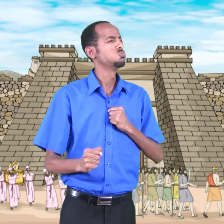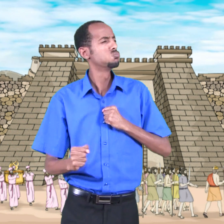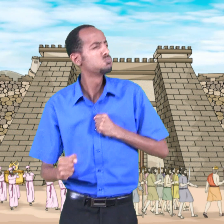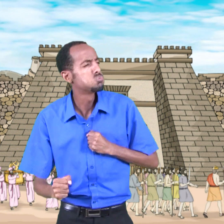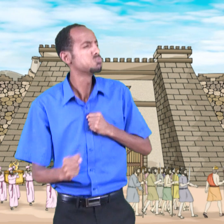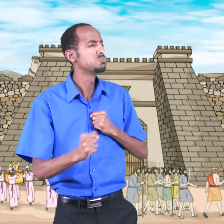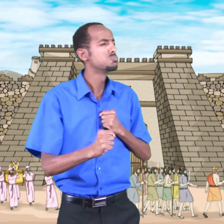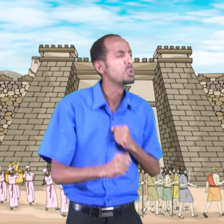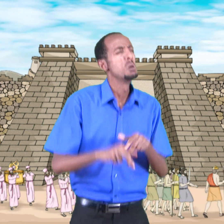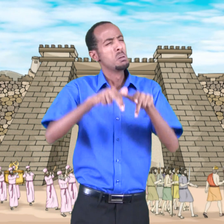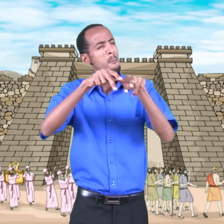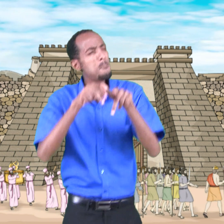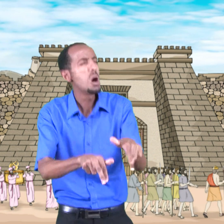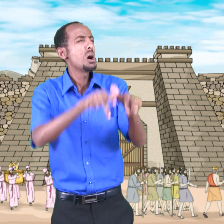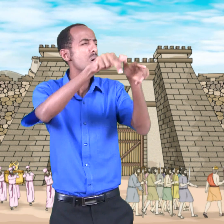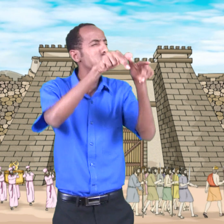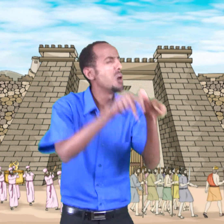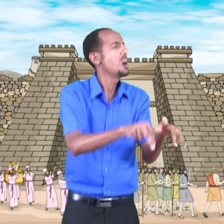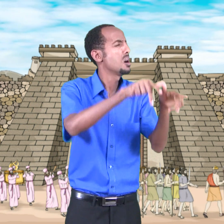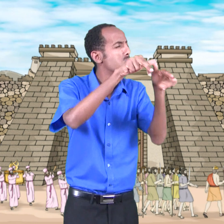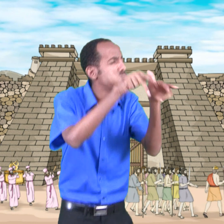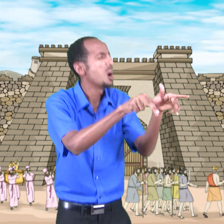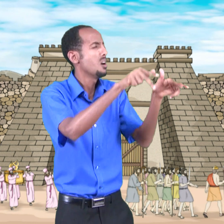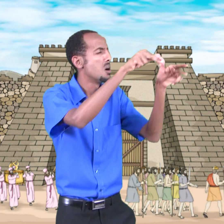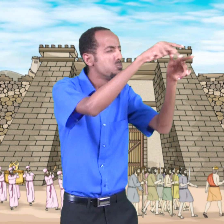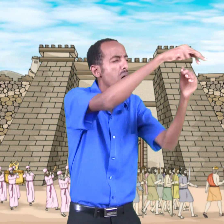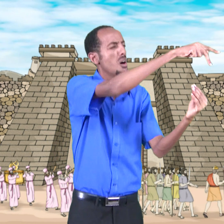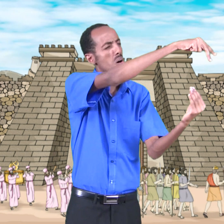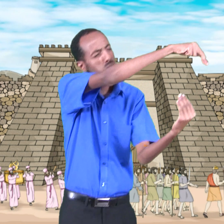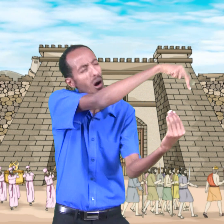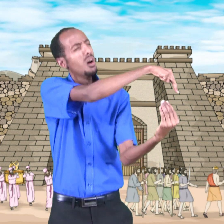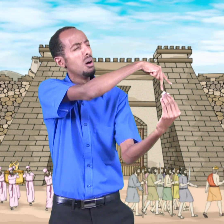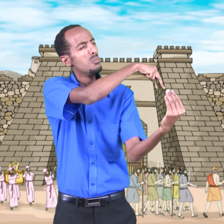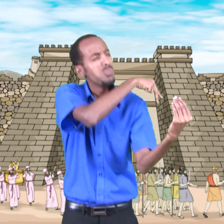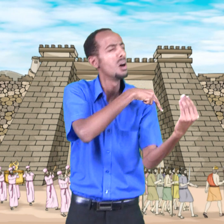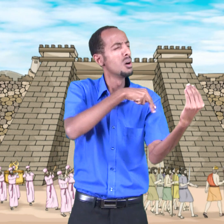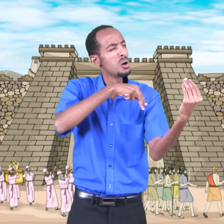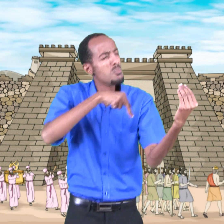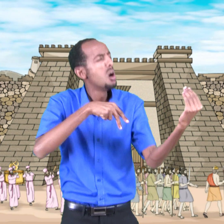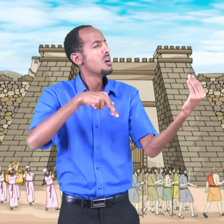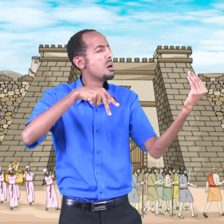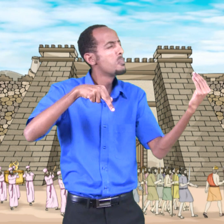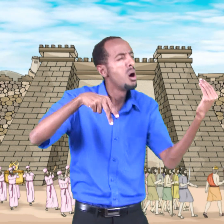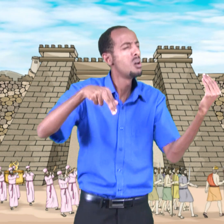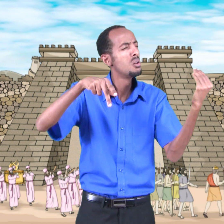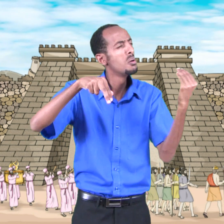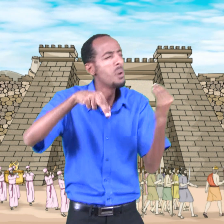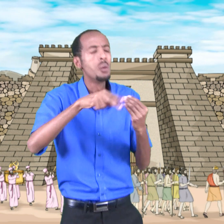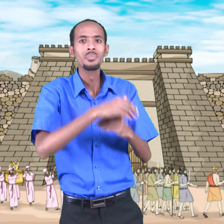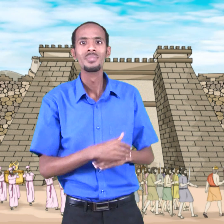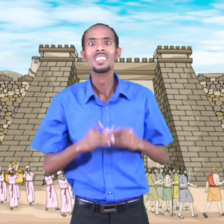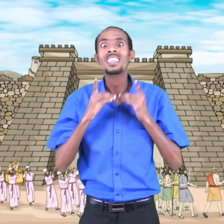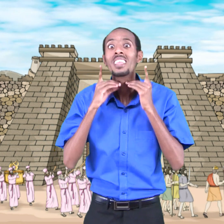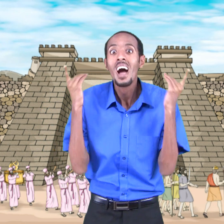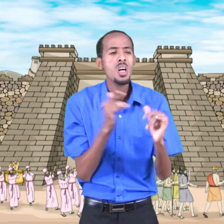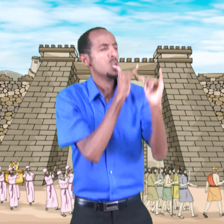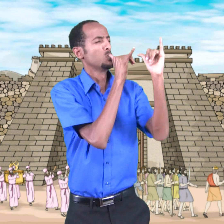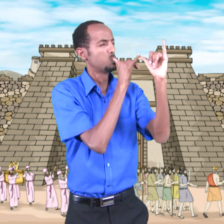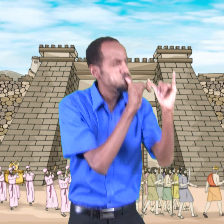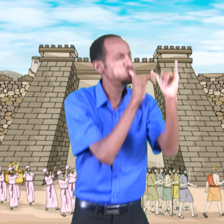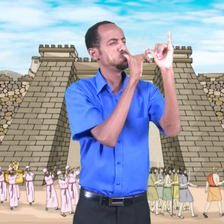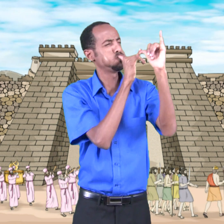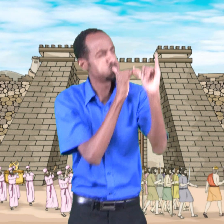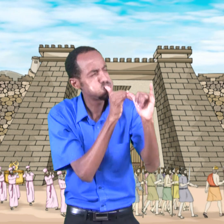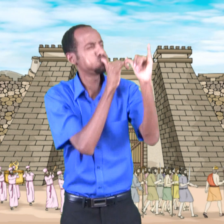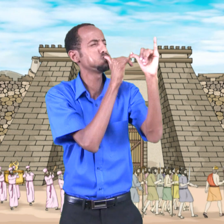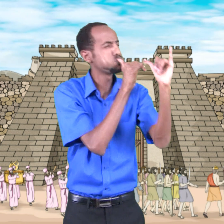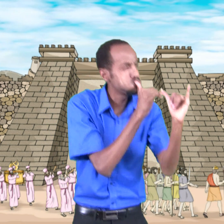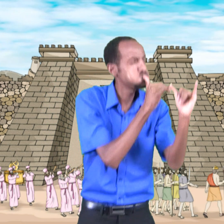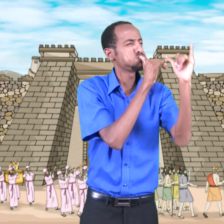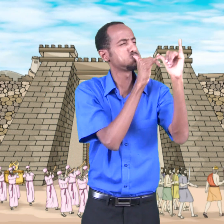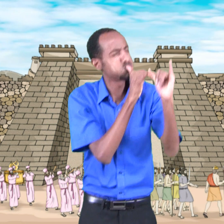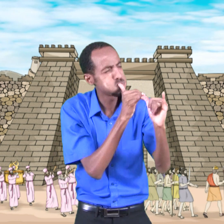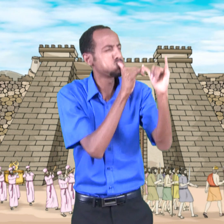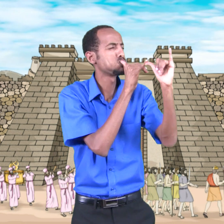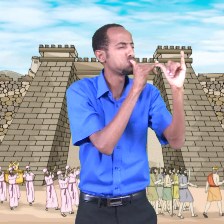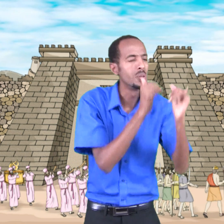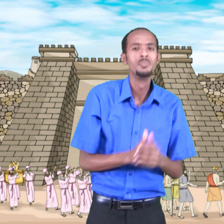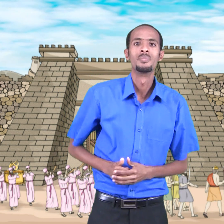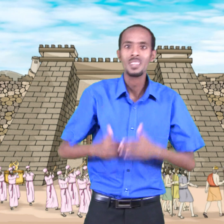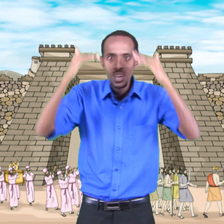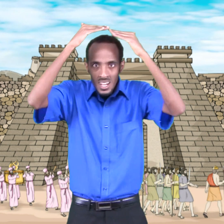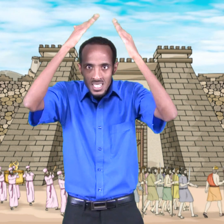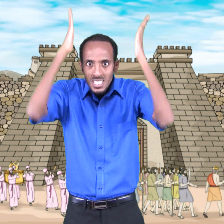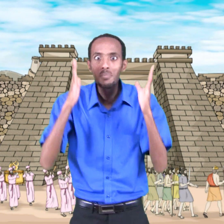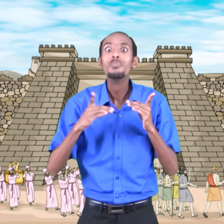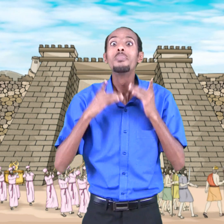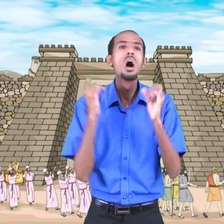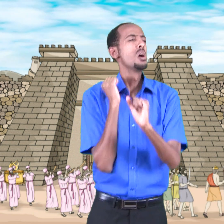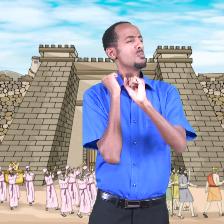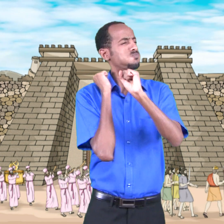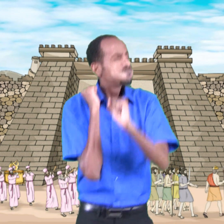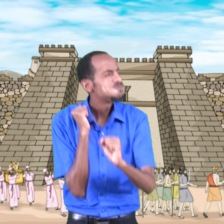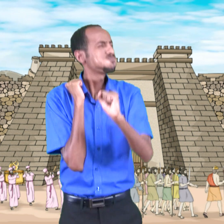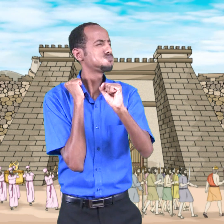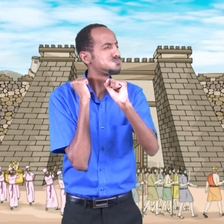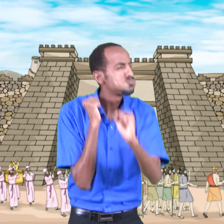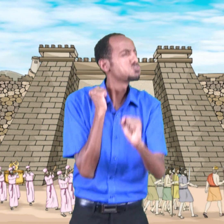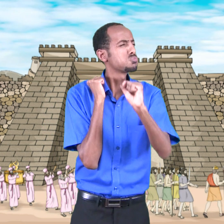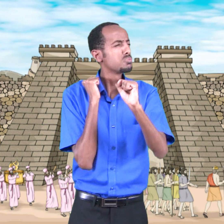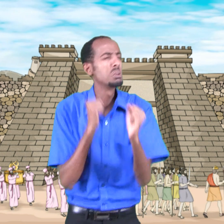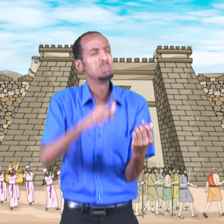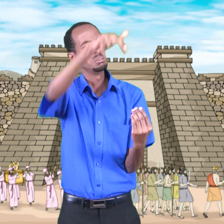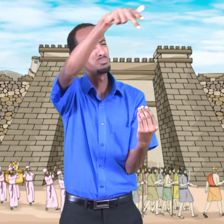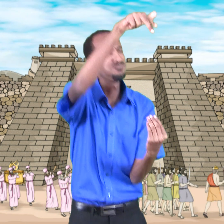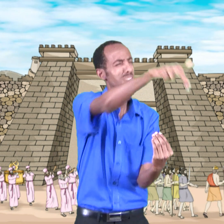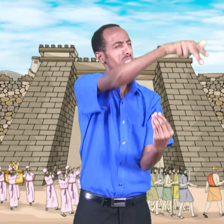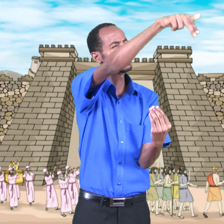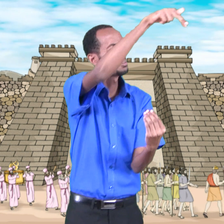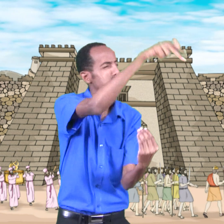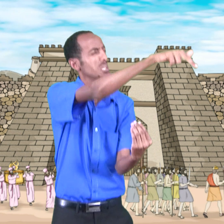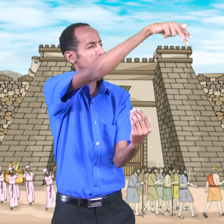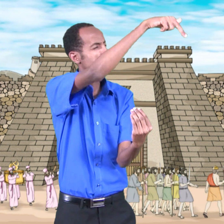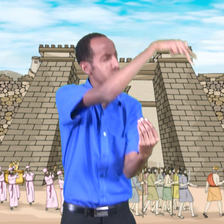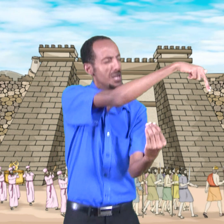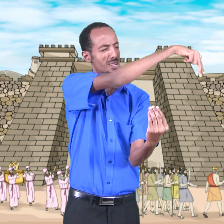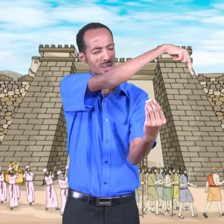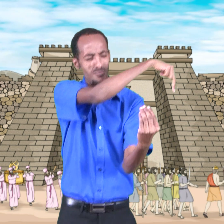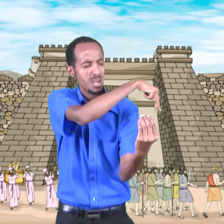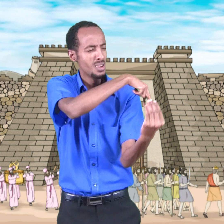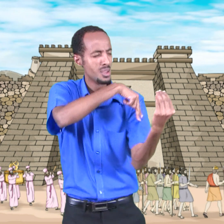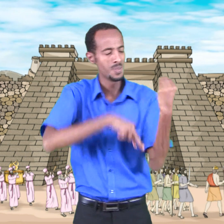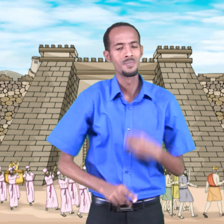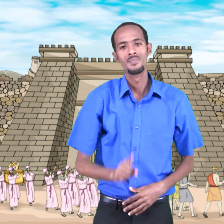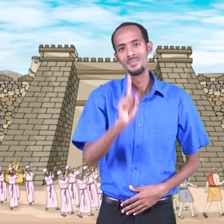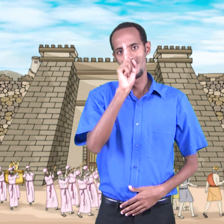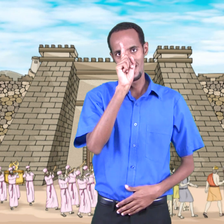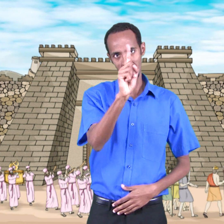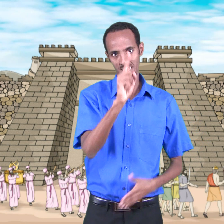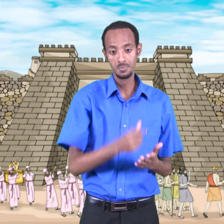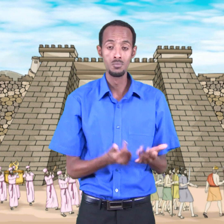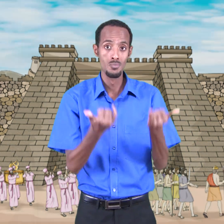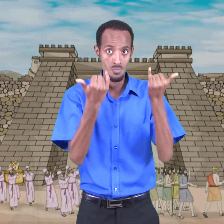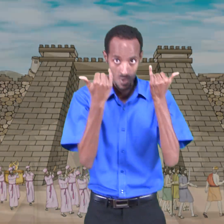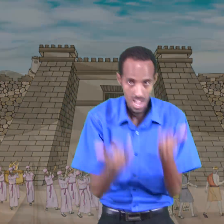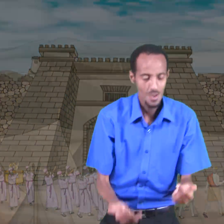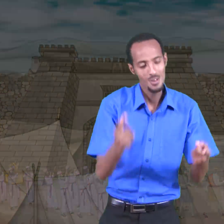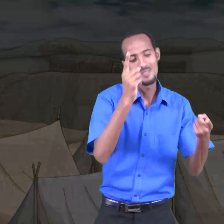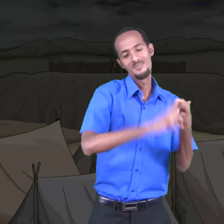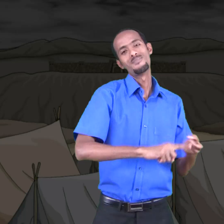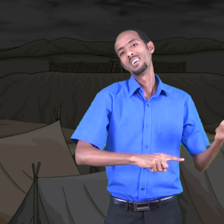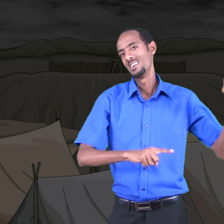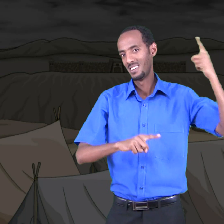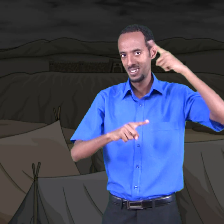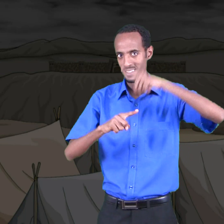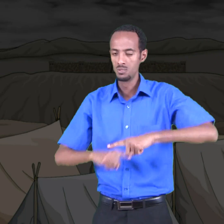do not let one word come out of your mouth until the day I tell you to shout. Then you are to shout!” So he had the ark of the LORD carried around the city, circling it once.